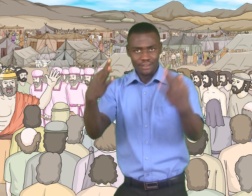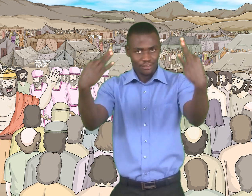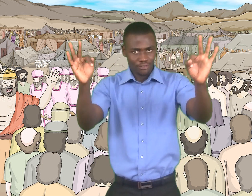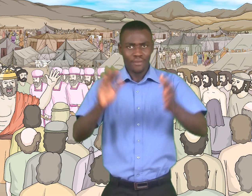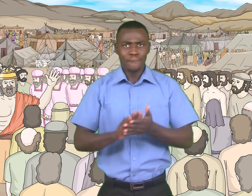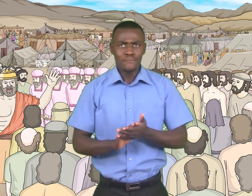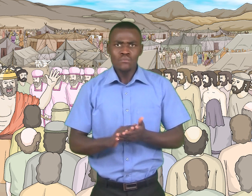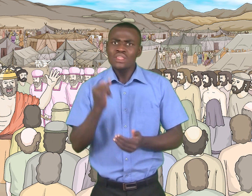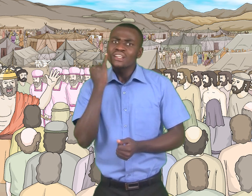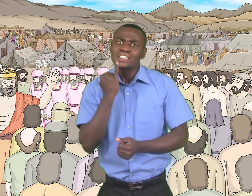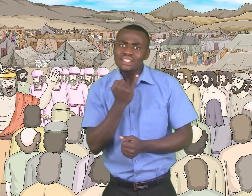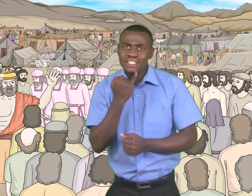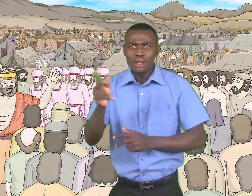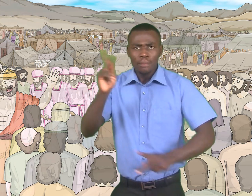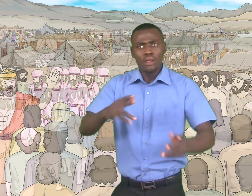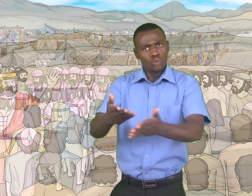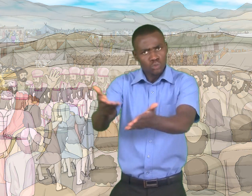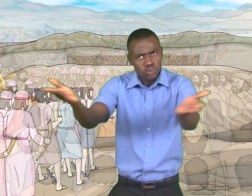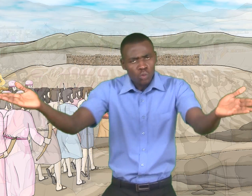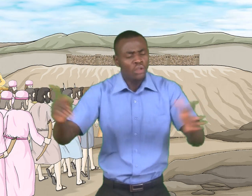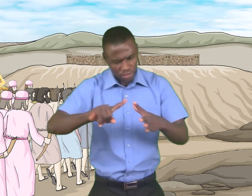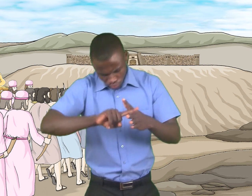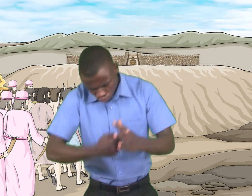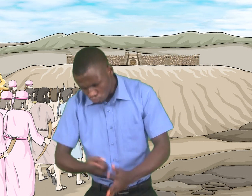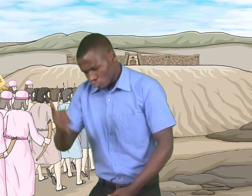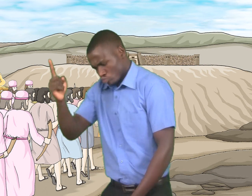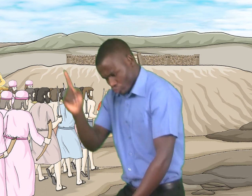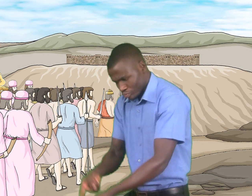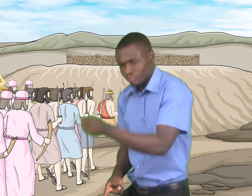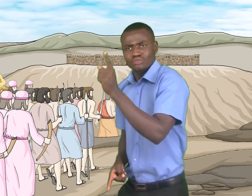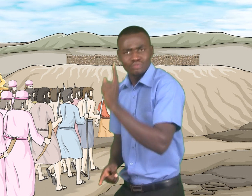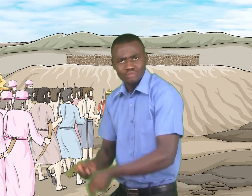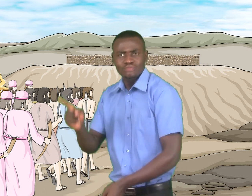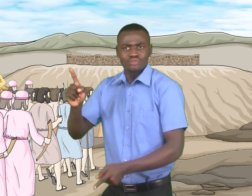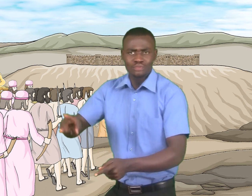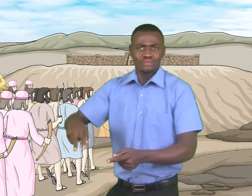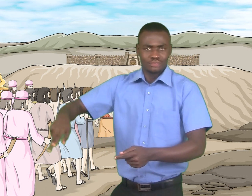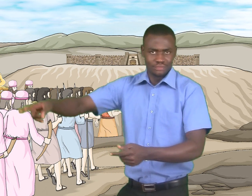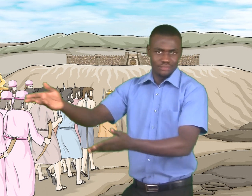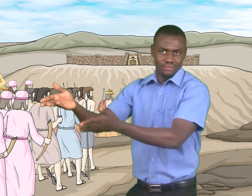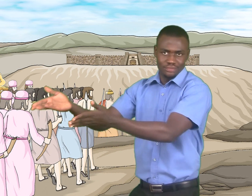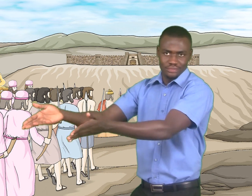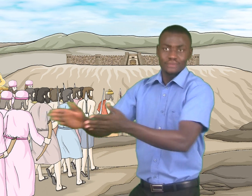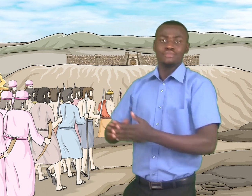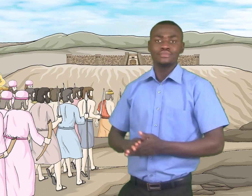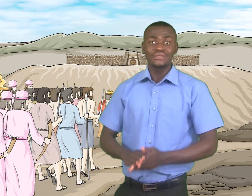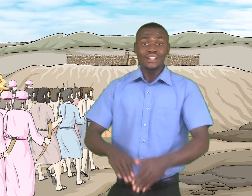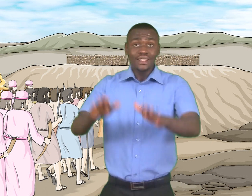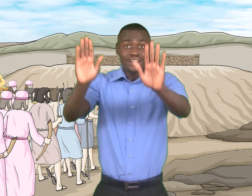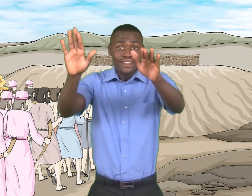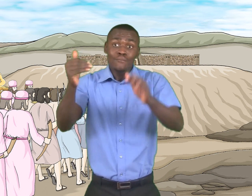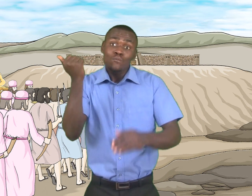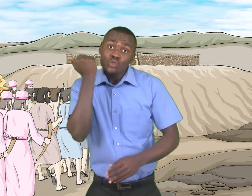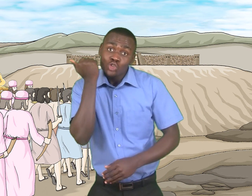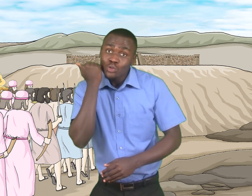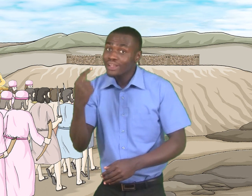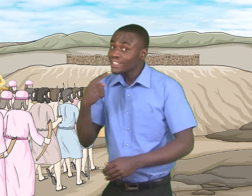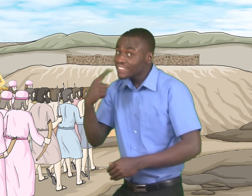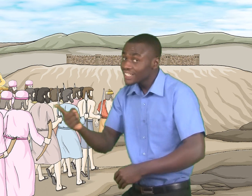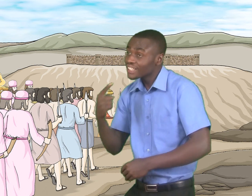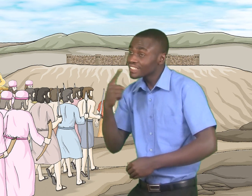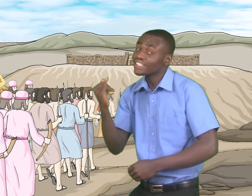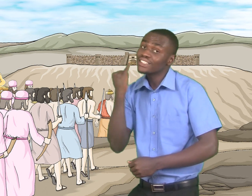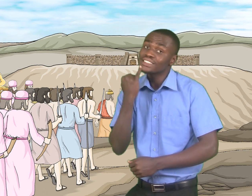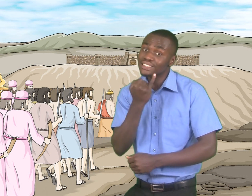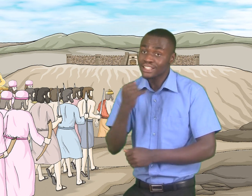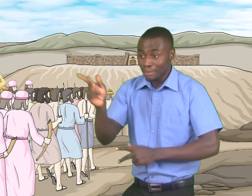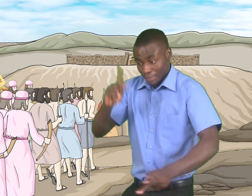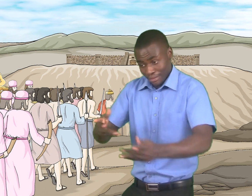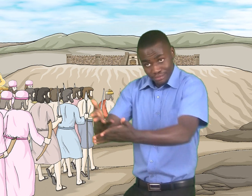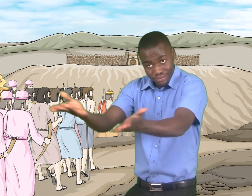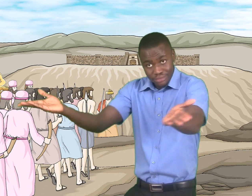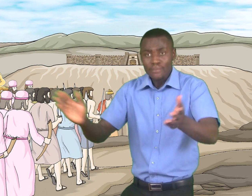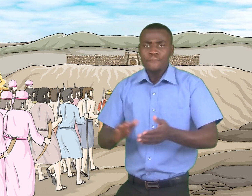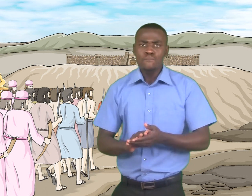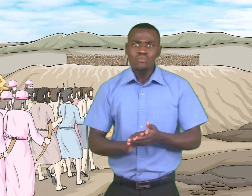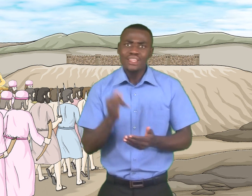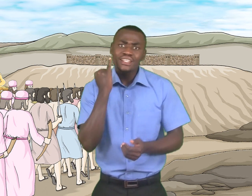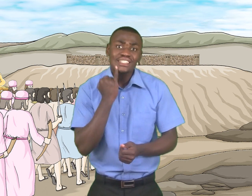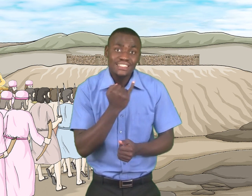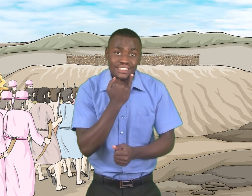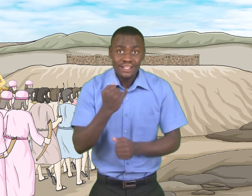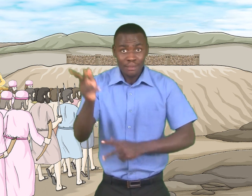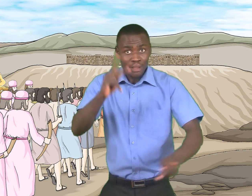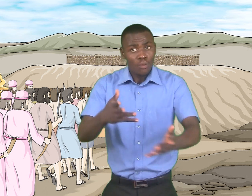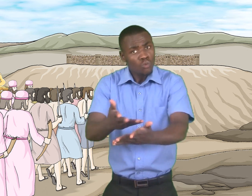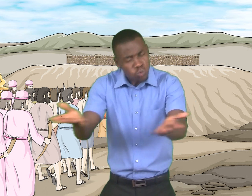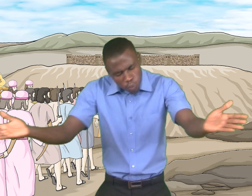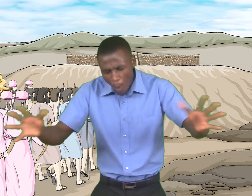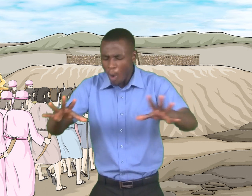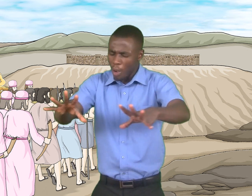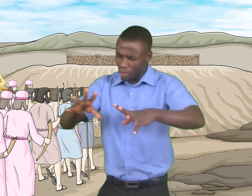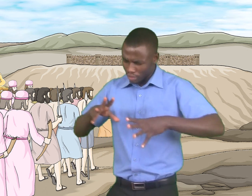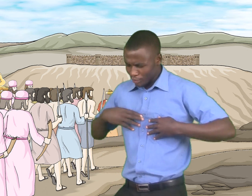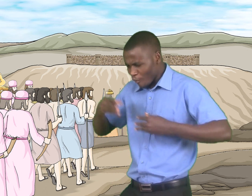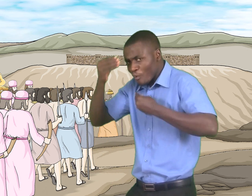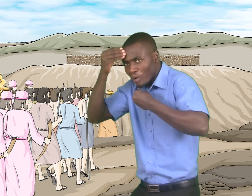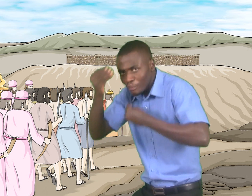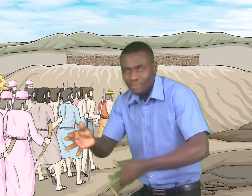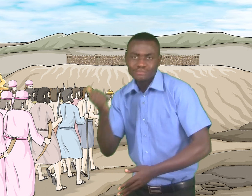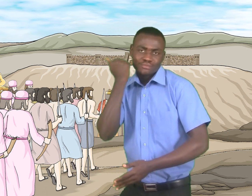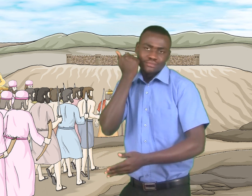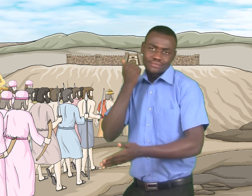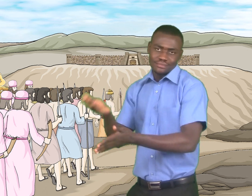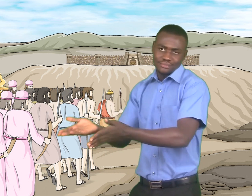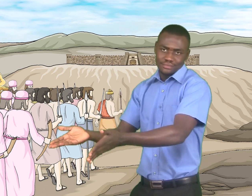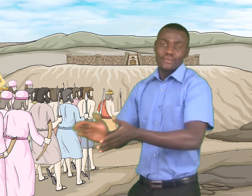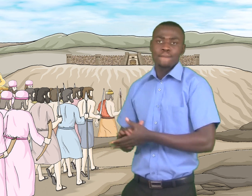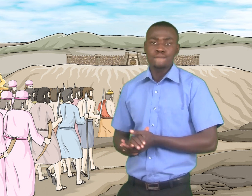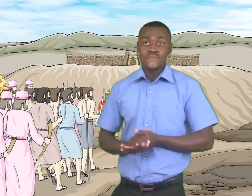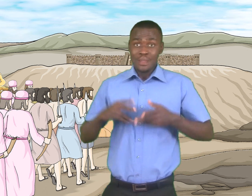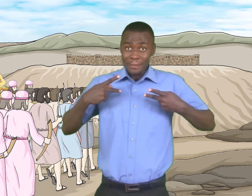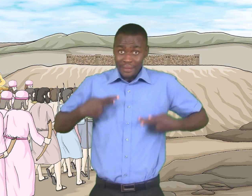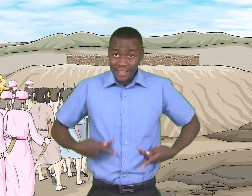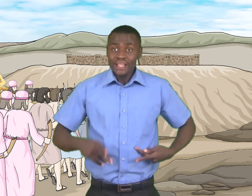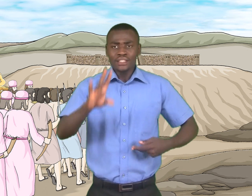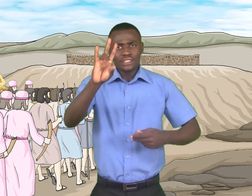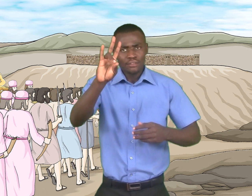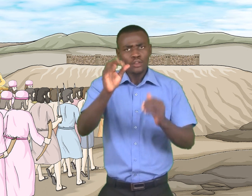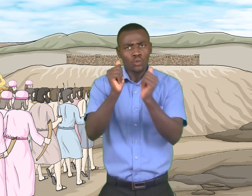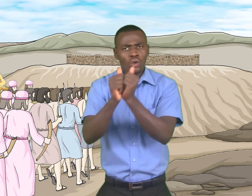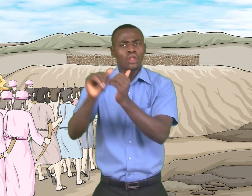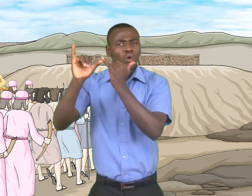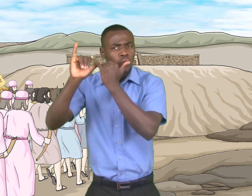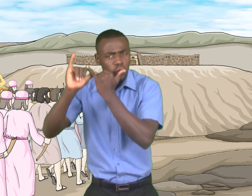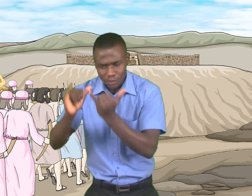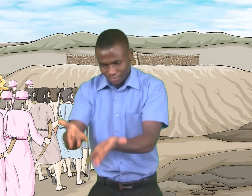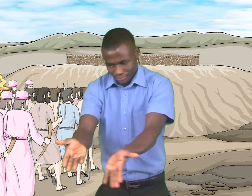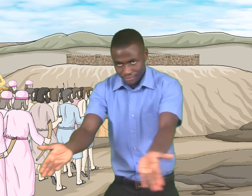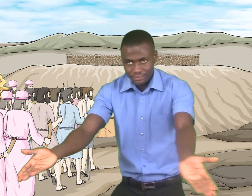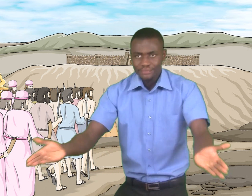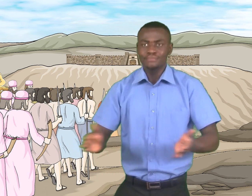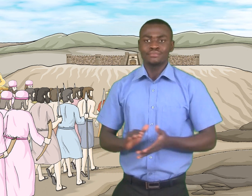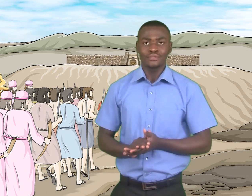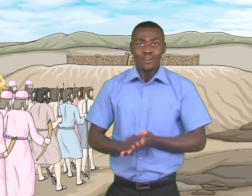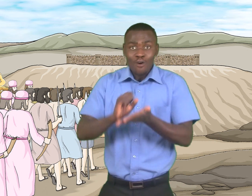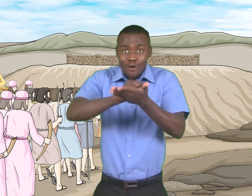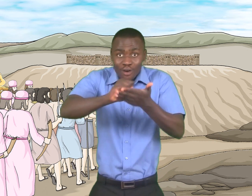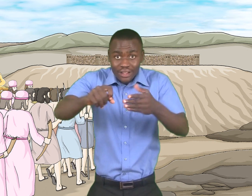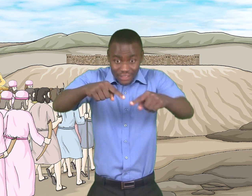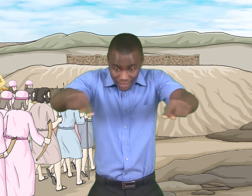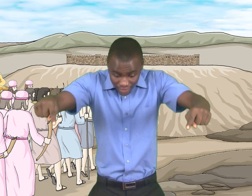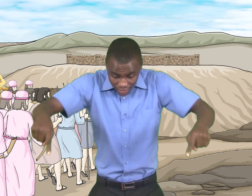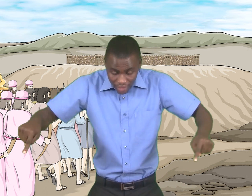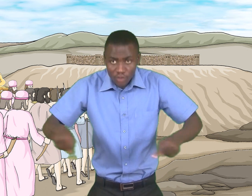After Joshua had spoken to the people, seven priests carrying seven rams’ horns before the LORD advanced and blew the horns, and the ark of the covenant of the LORD followed them.